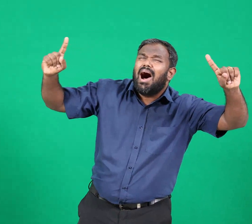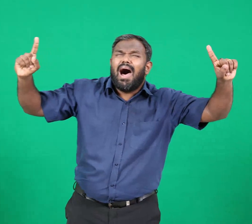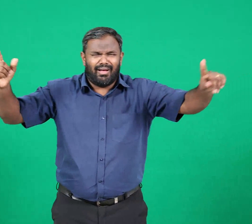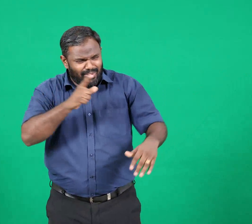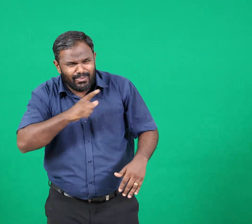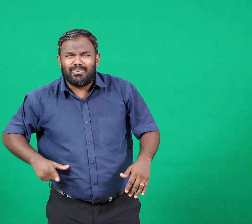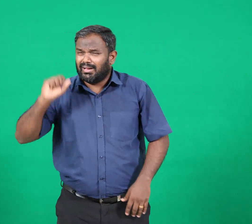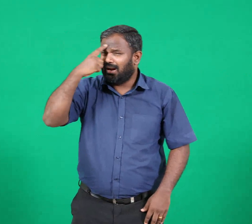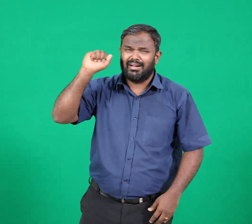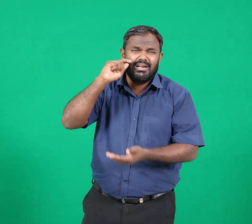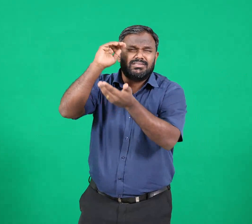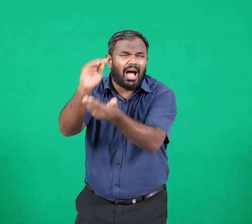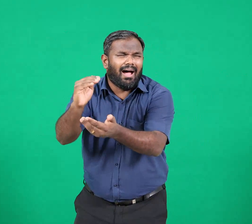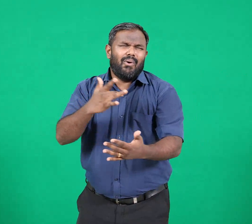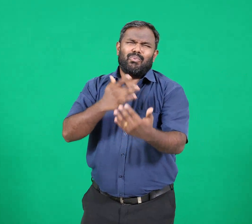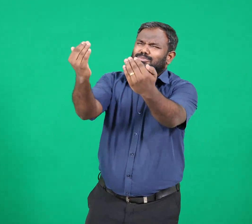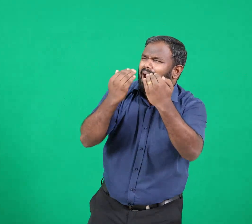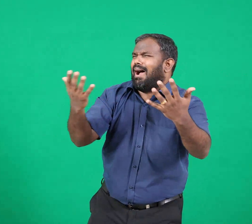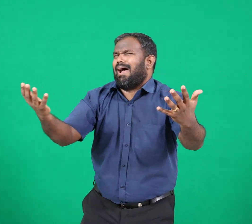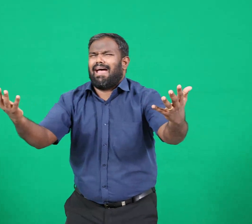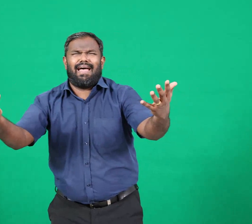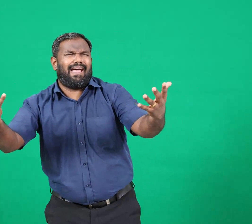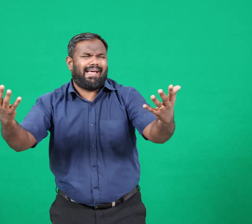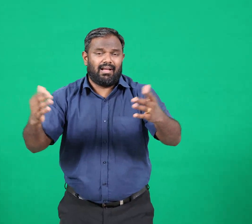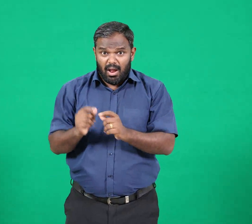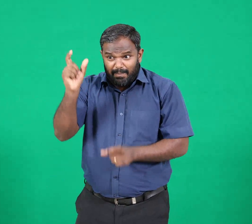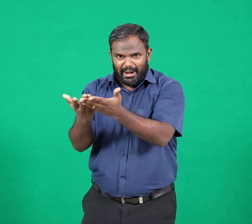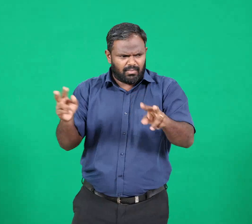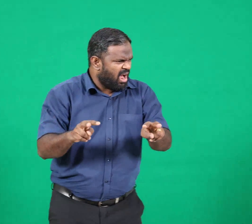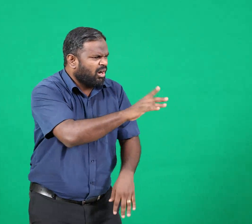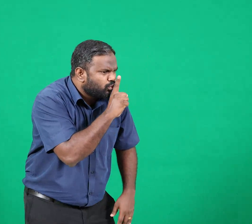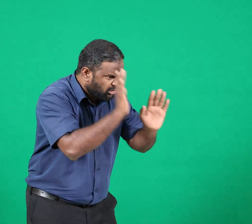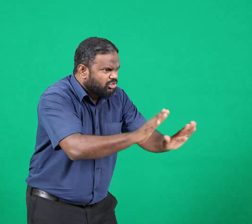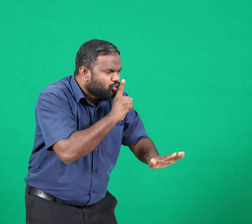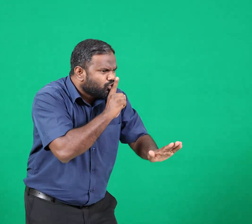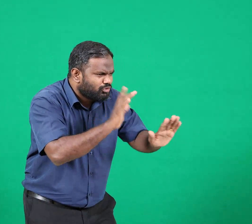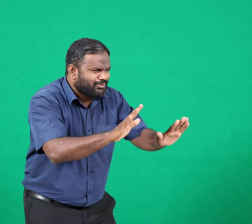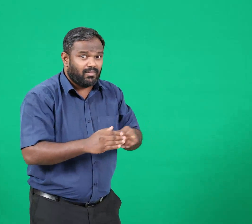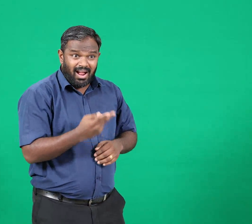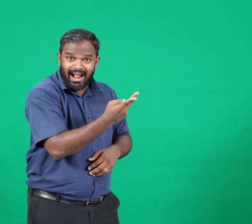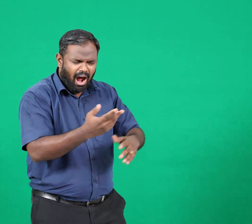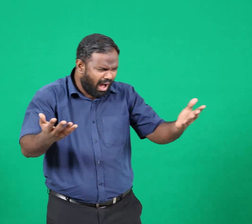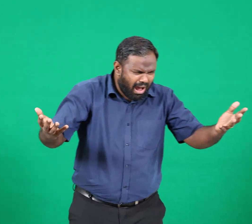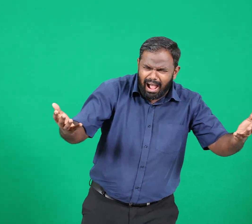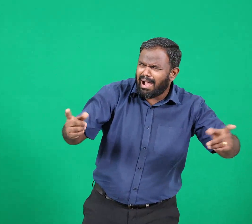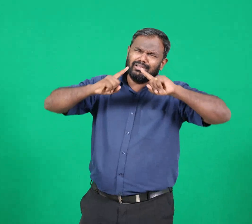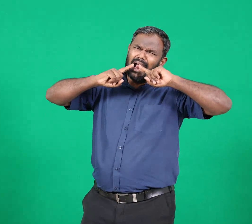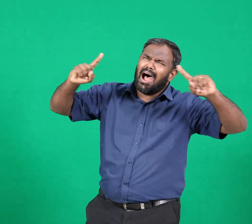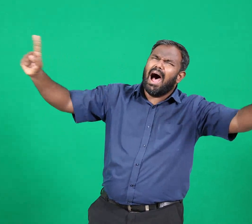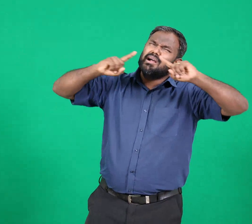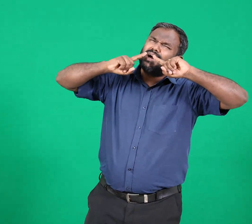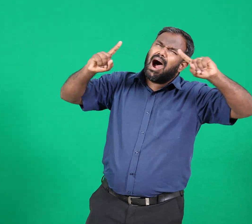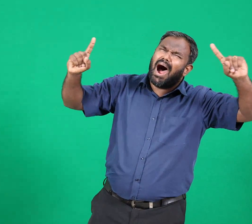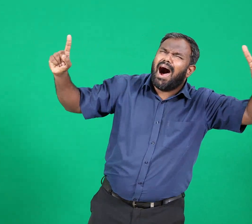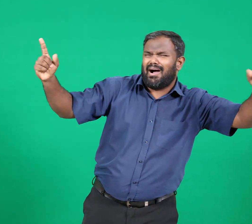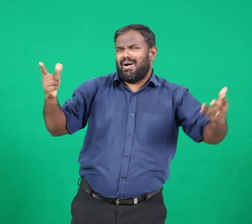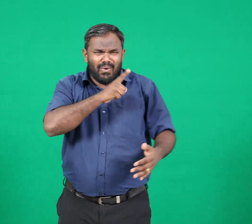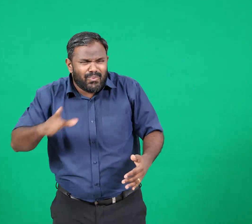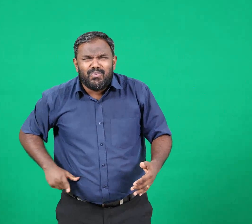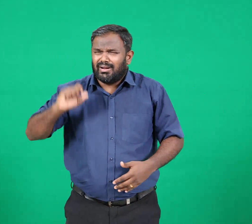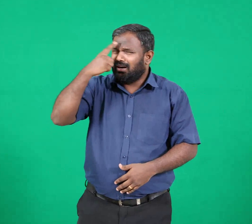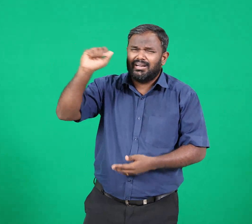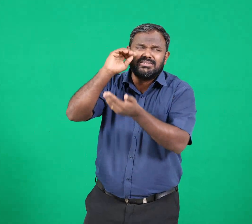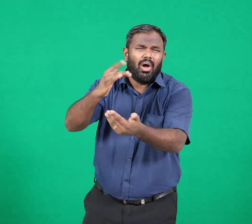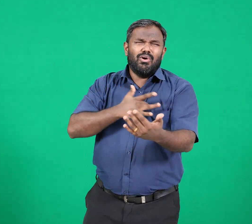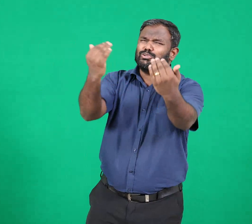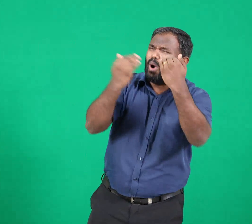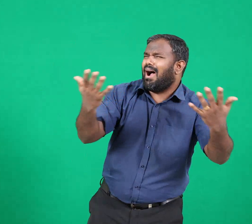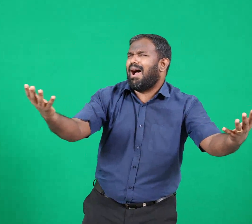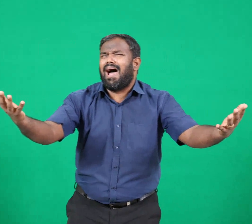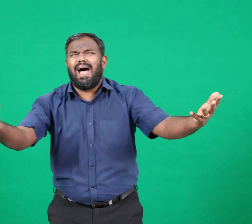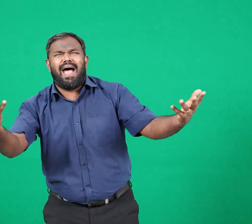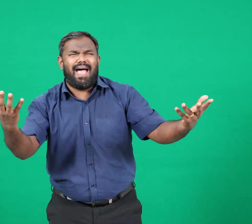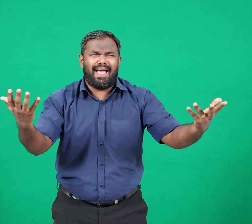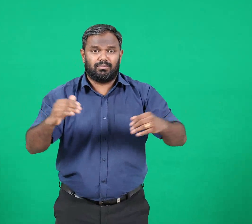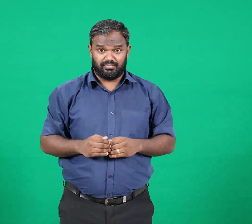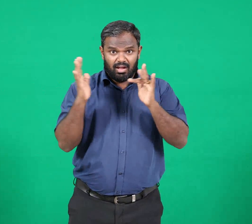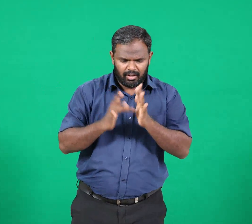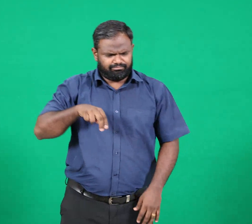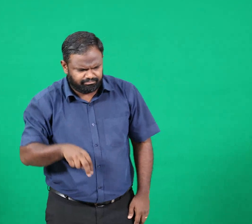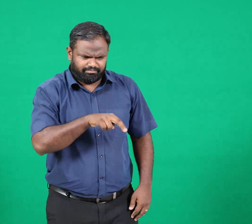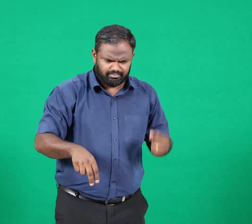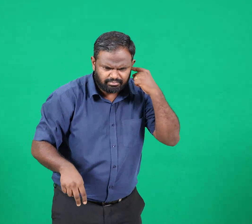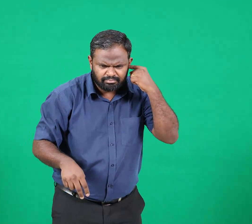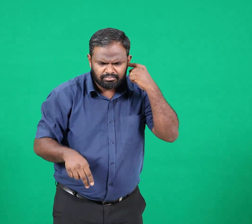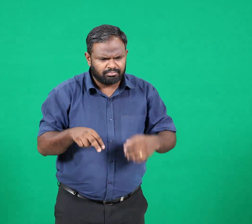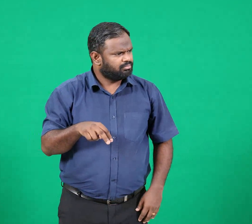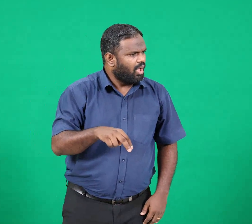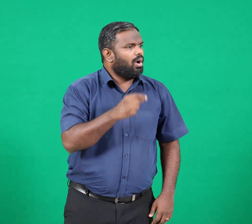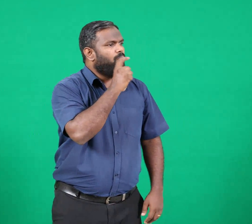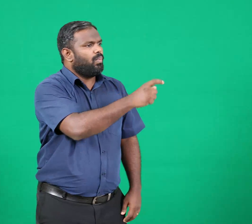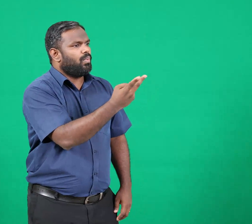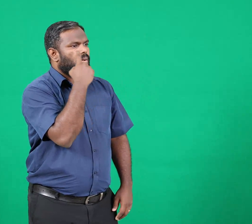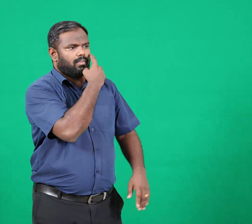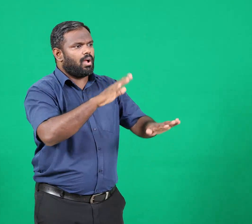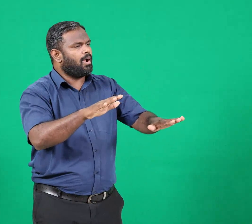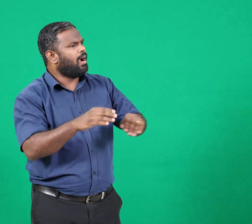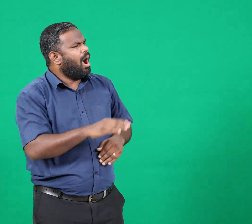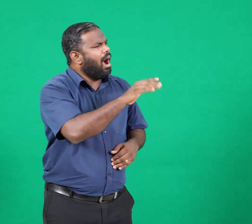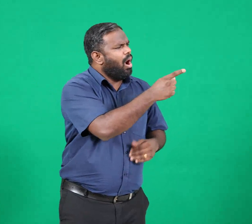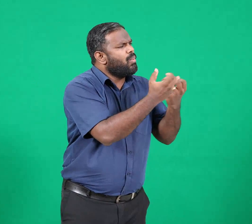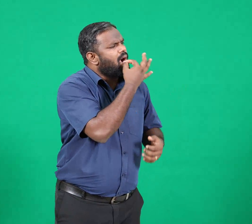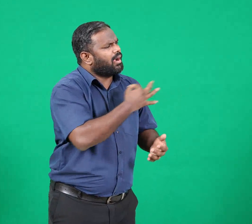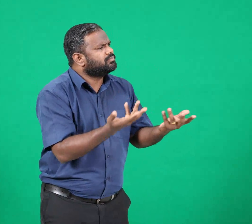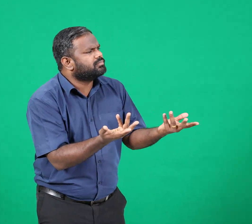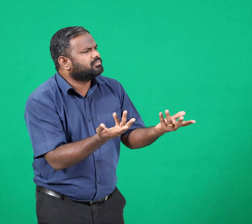The crowd admonished them to be silent, but they cried out all the louder, "Lord, Son of David, have mercy on us!" Jesus stopped and called them.